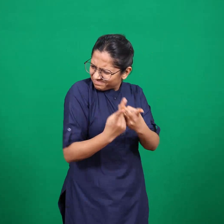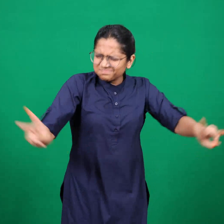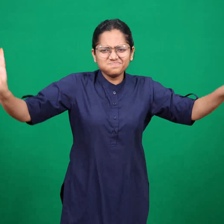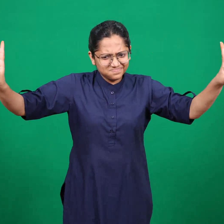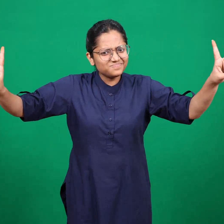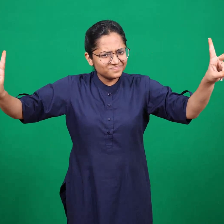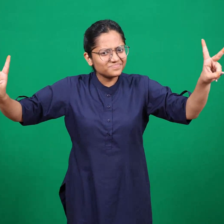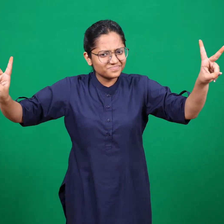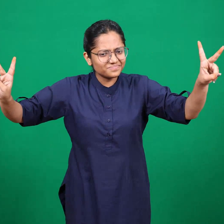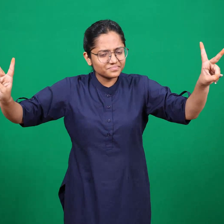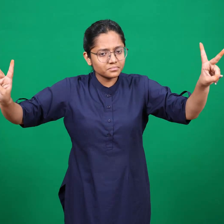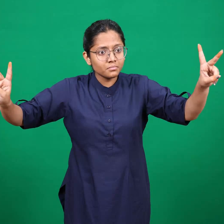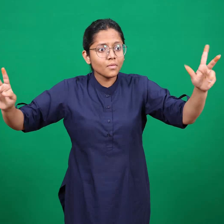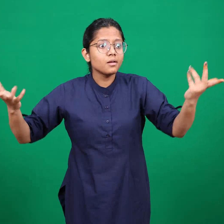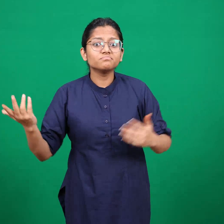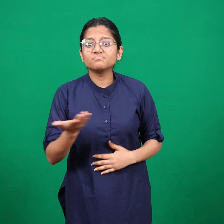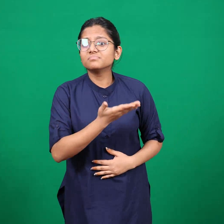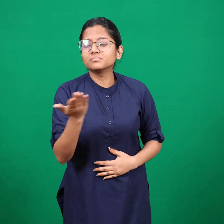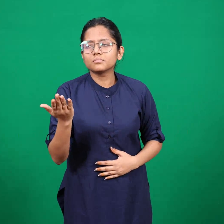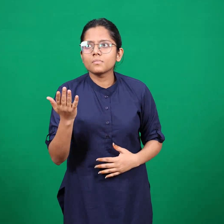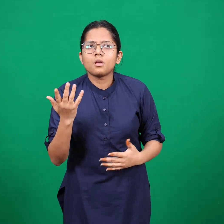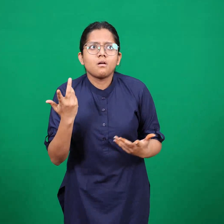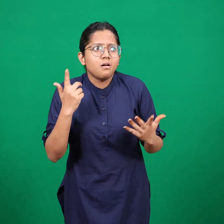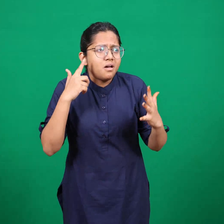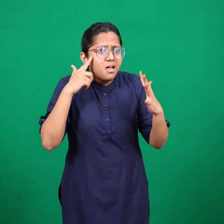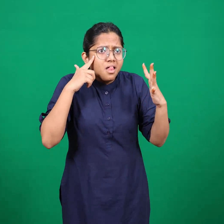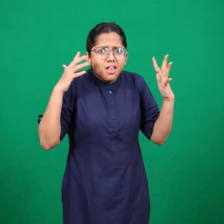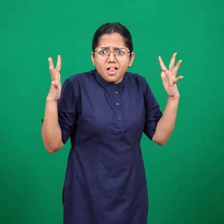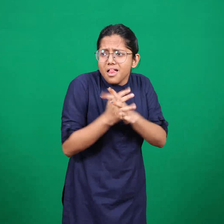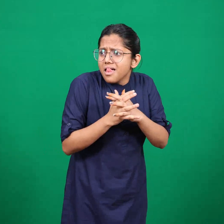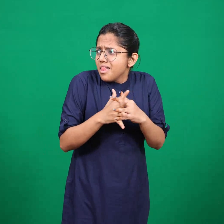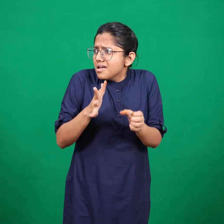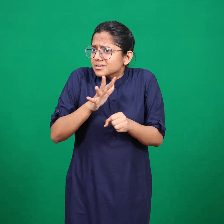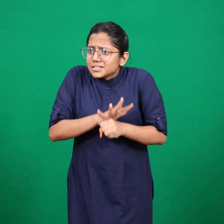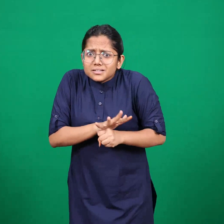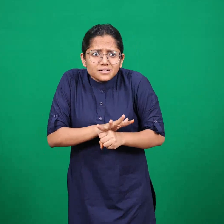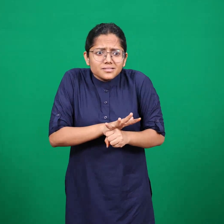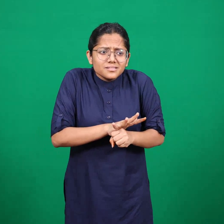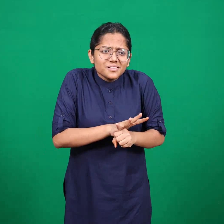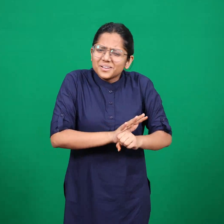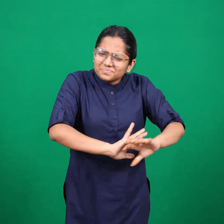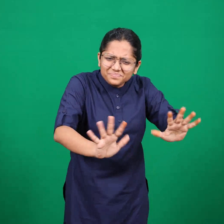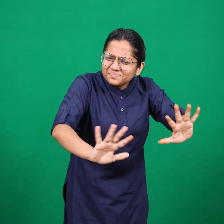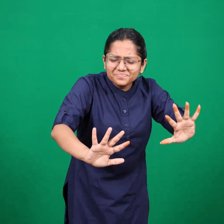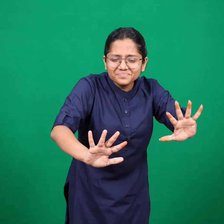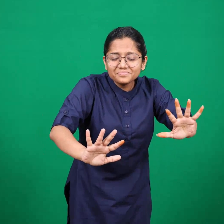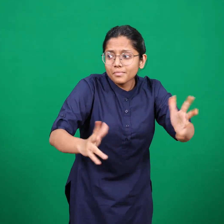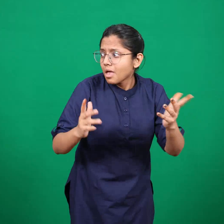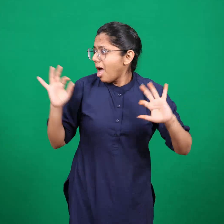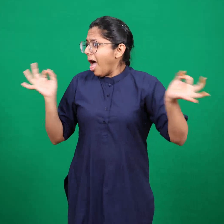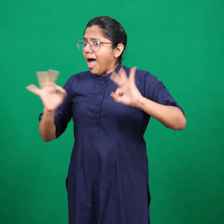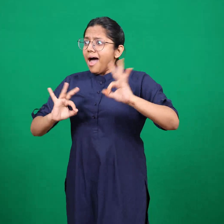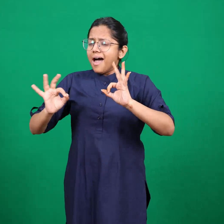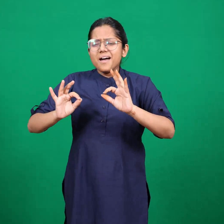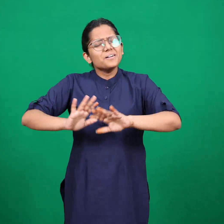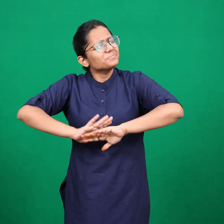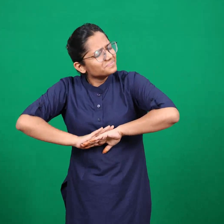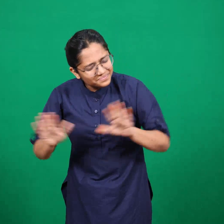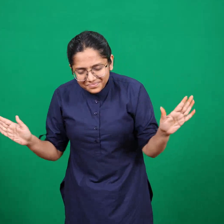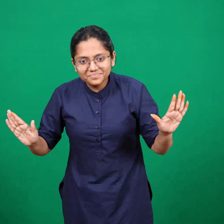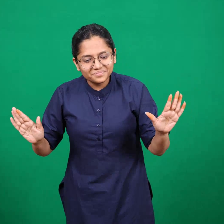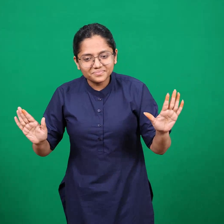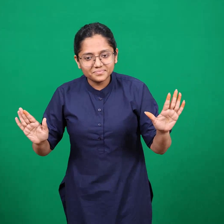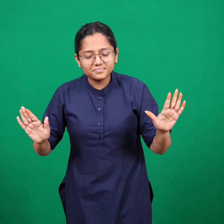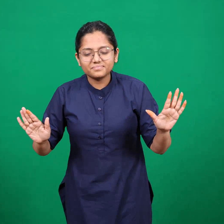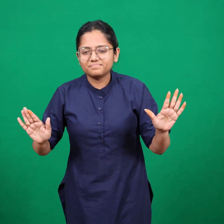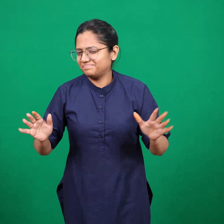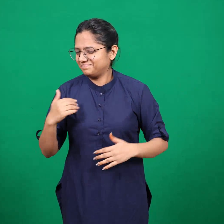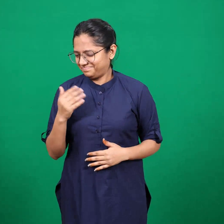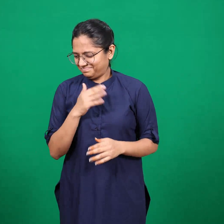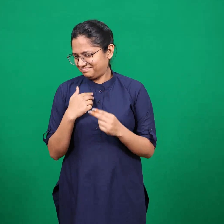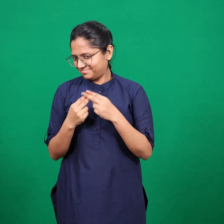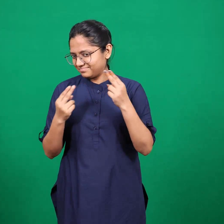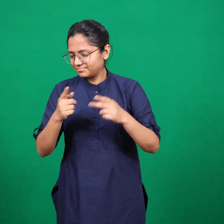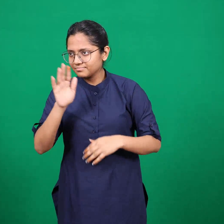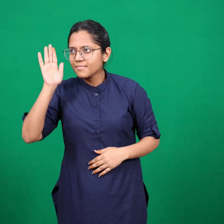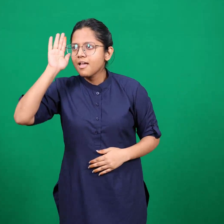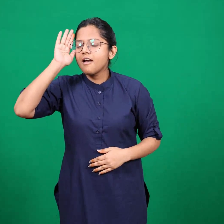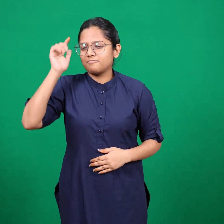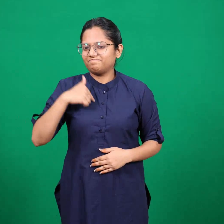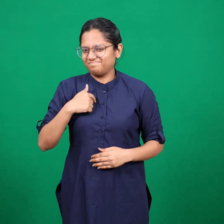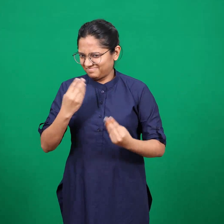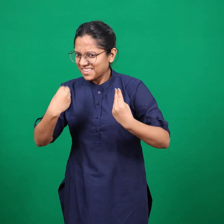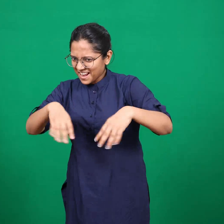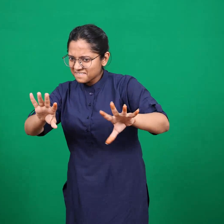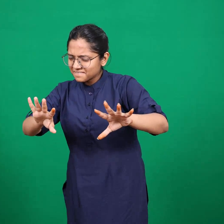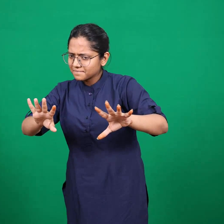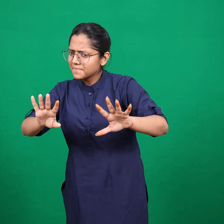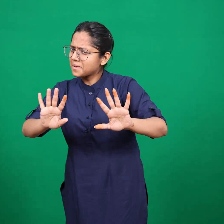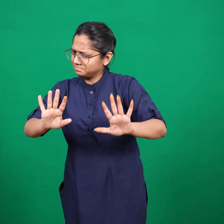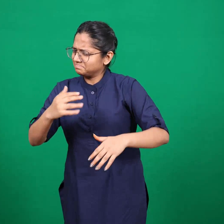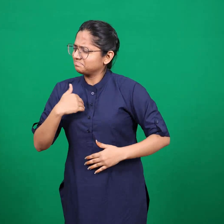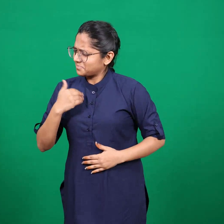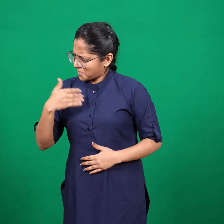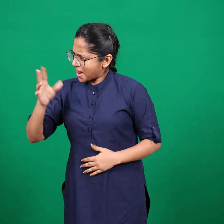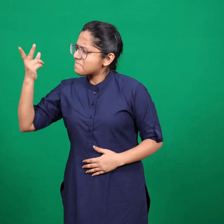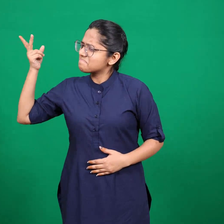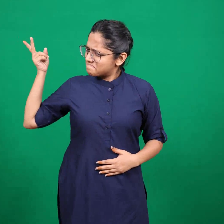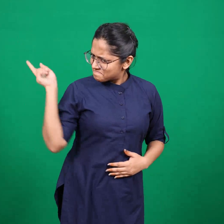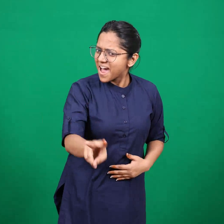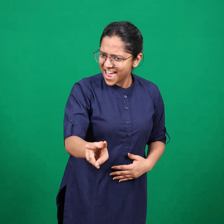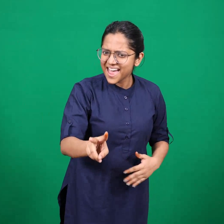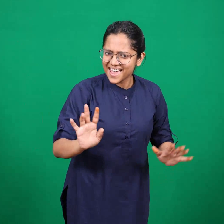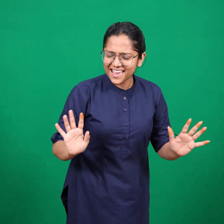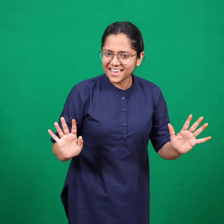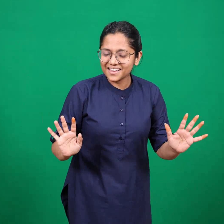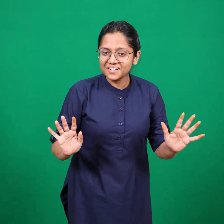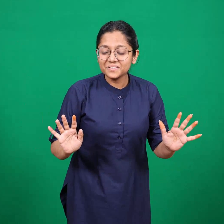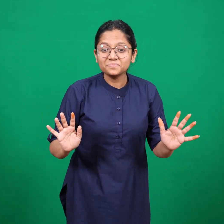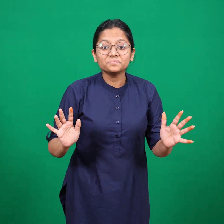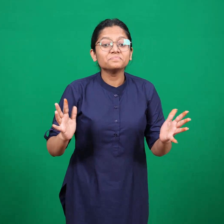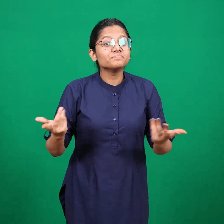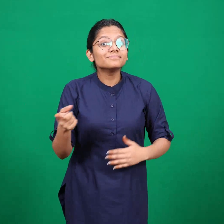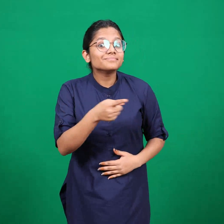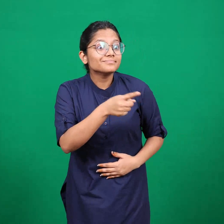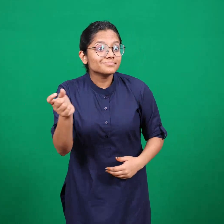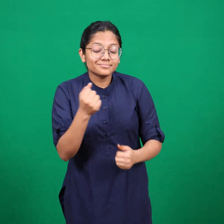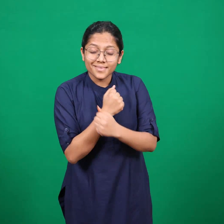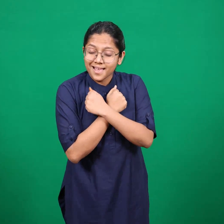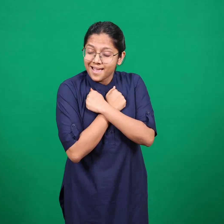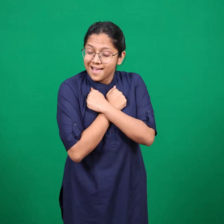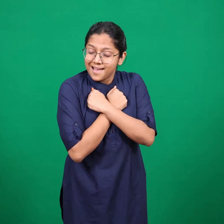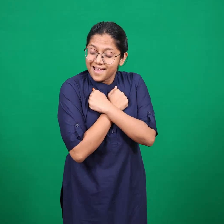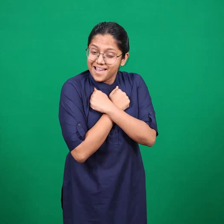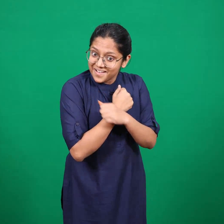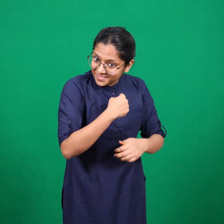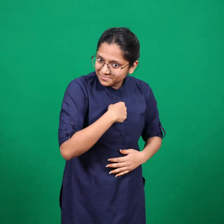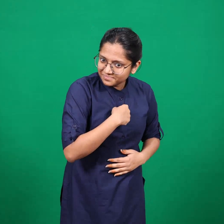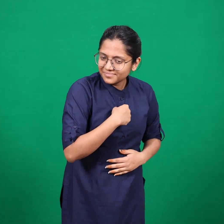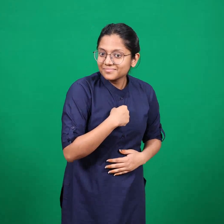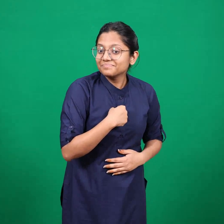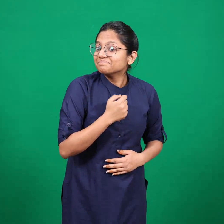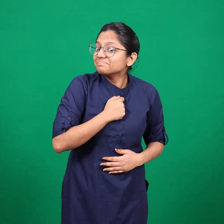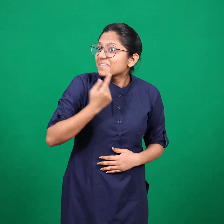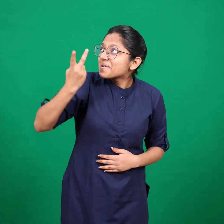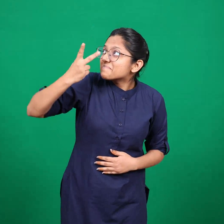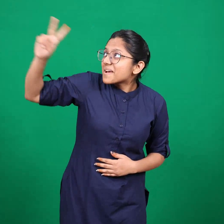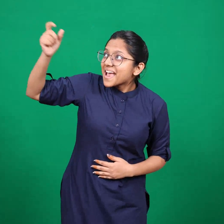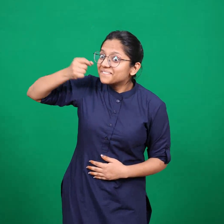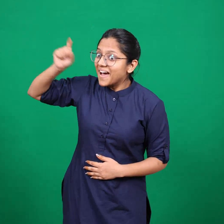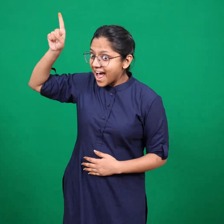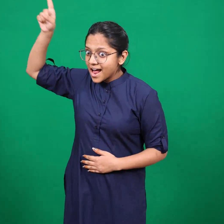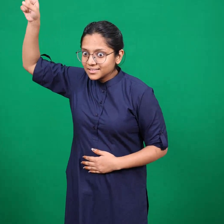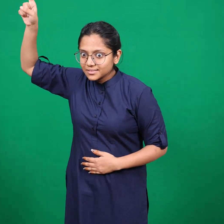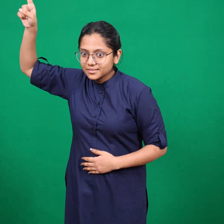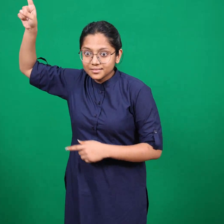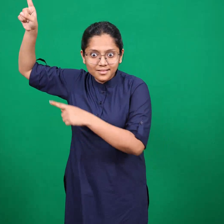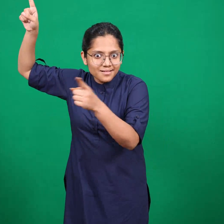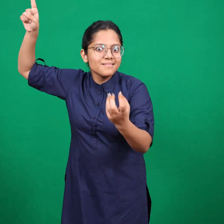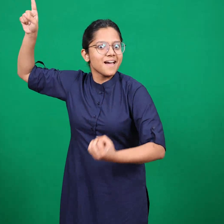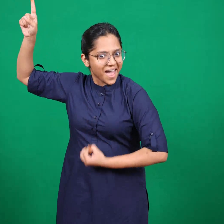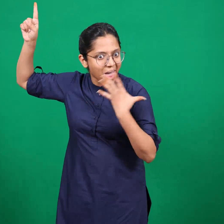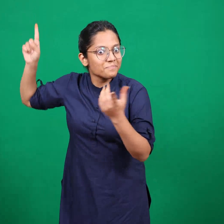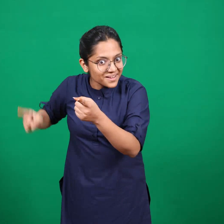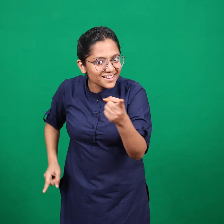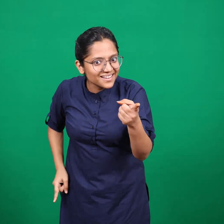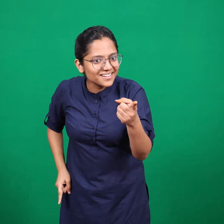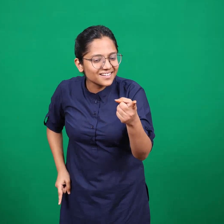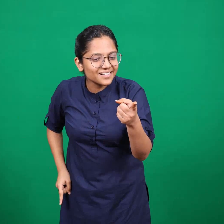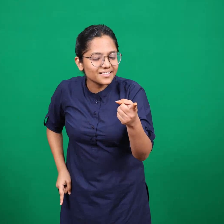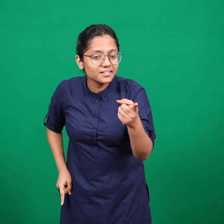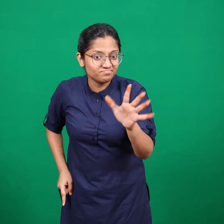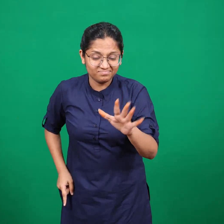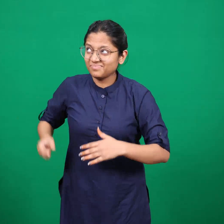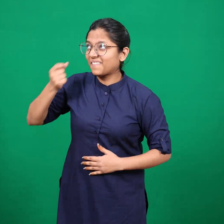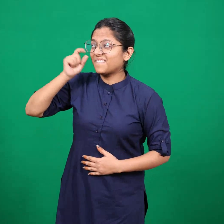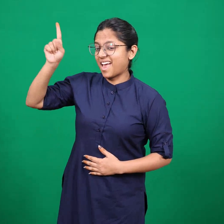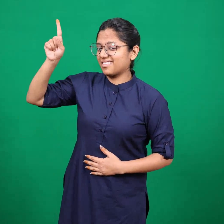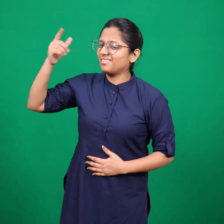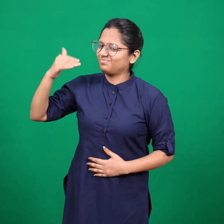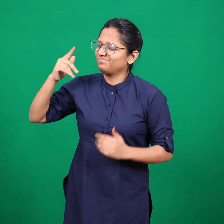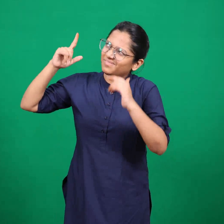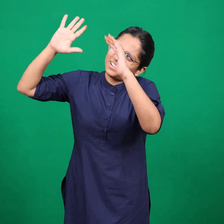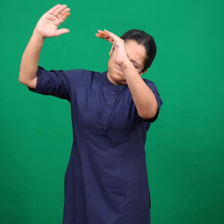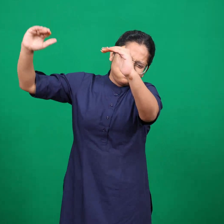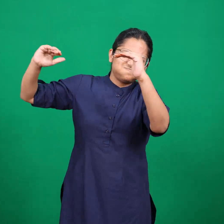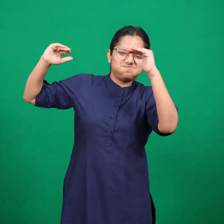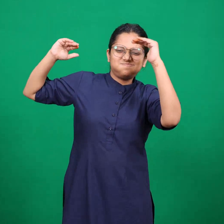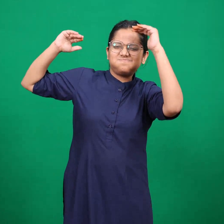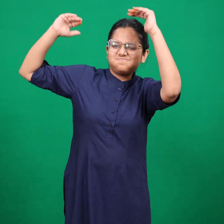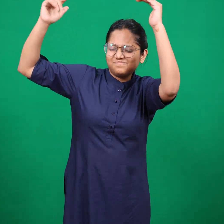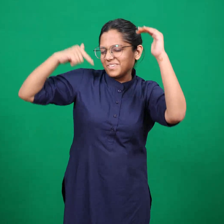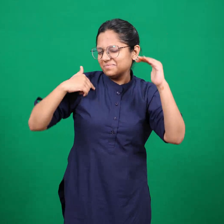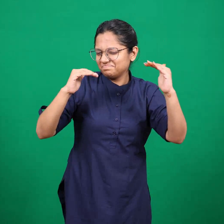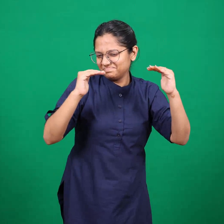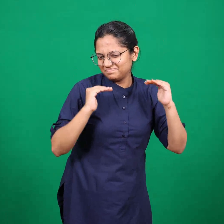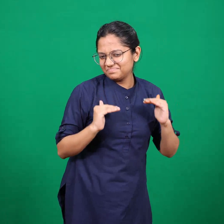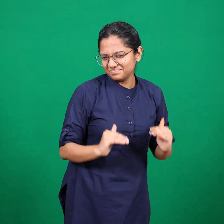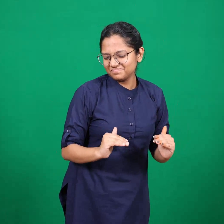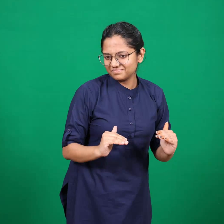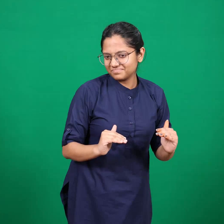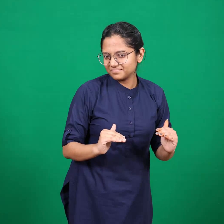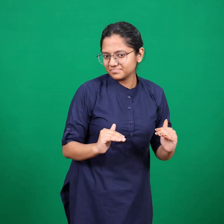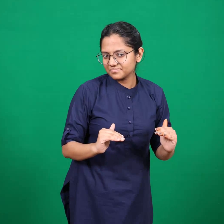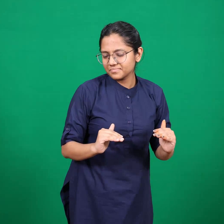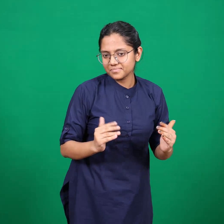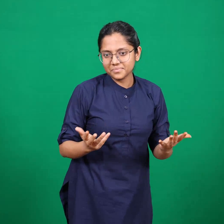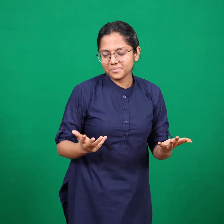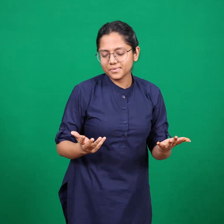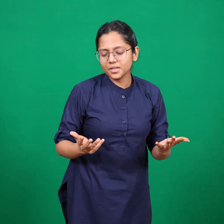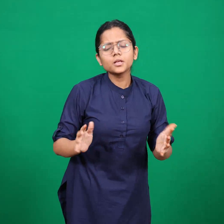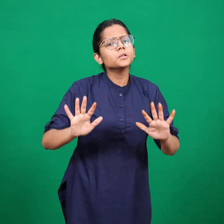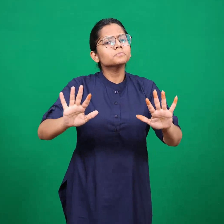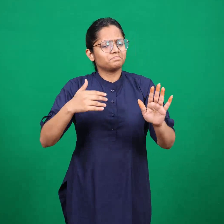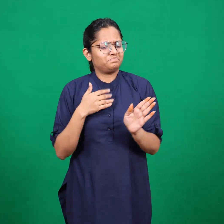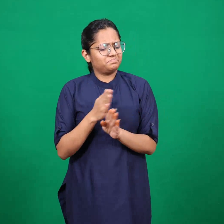You heard Me say, ' I am going away, and I am coming back to you.' If you loved Me, you would rejoice that I am going to the Father, because the Father is greater than I.